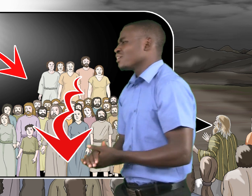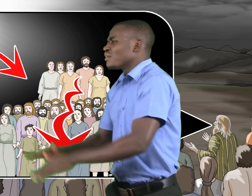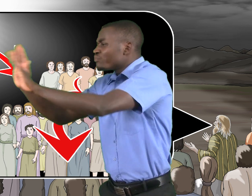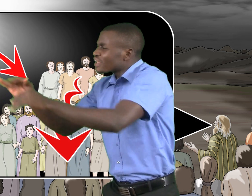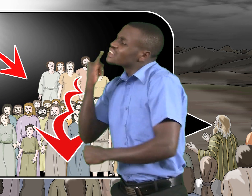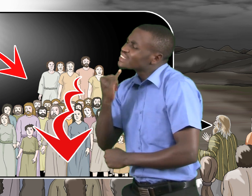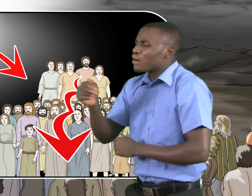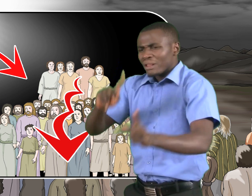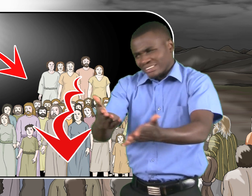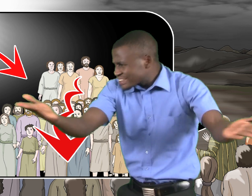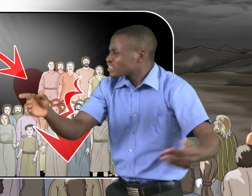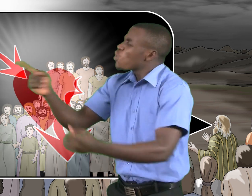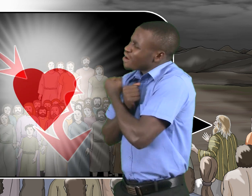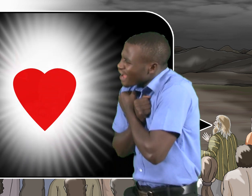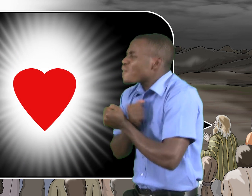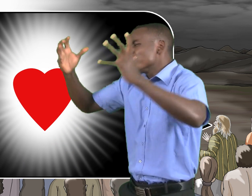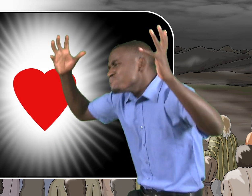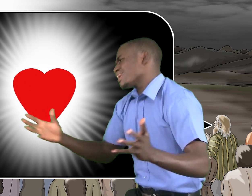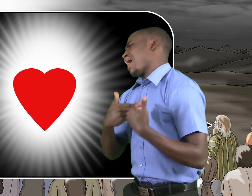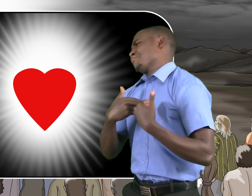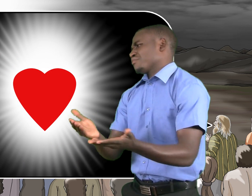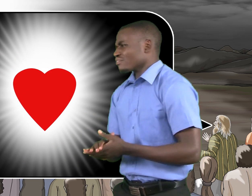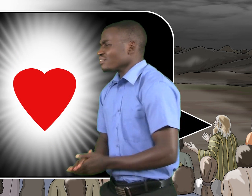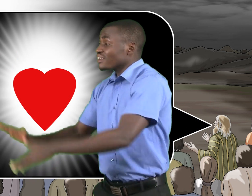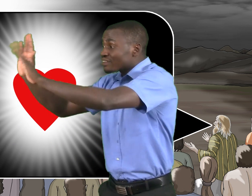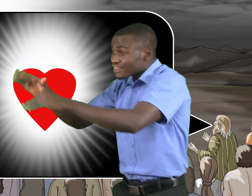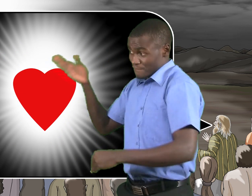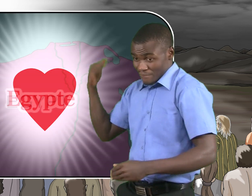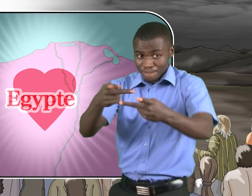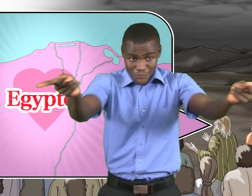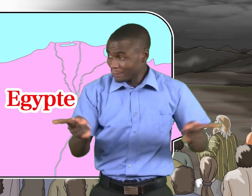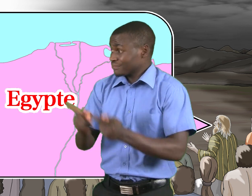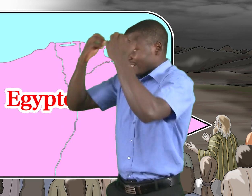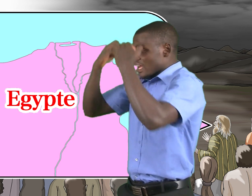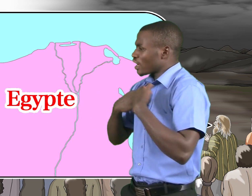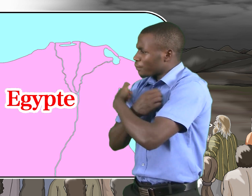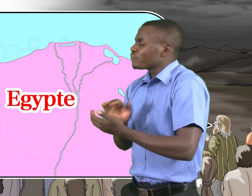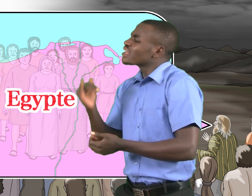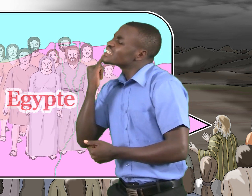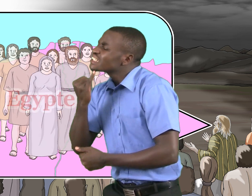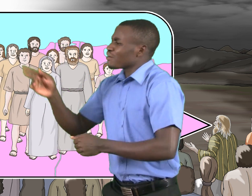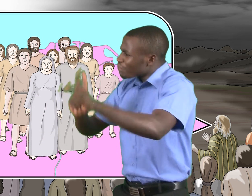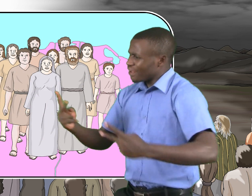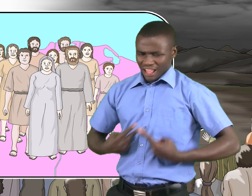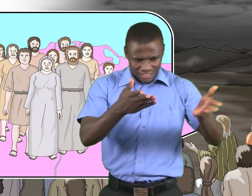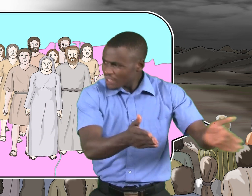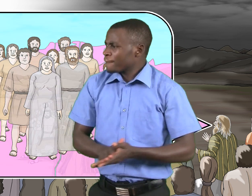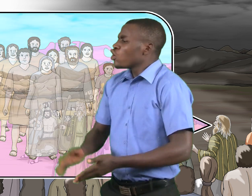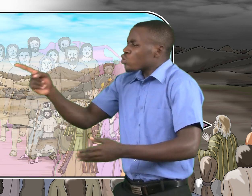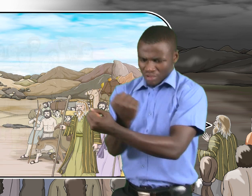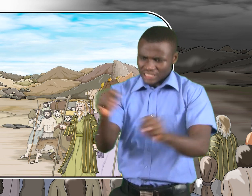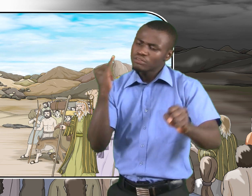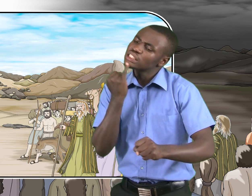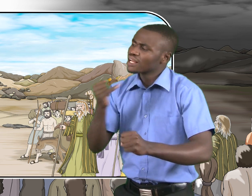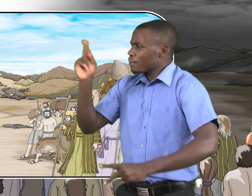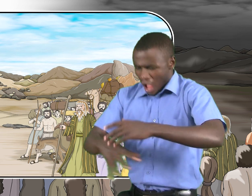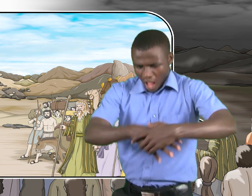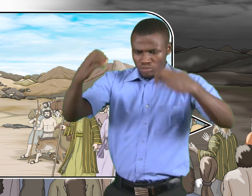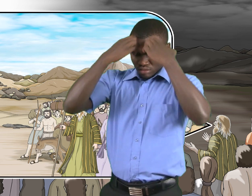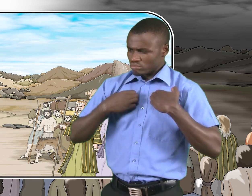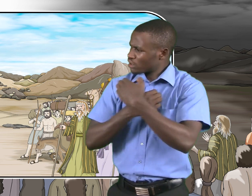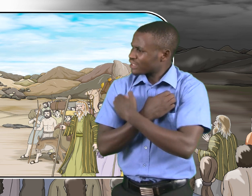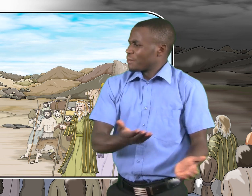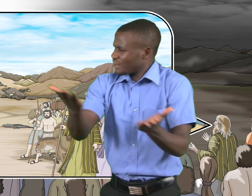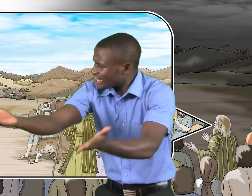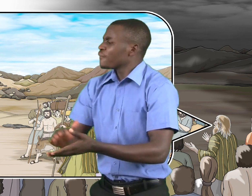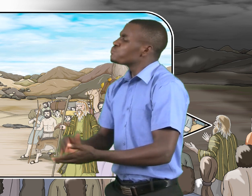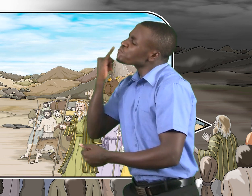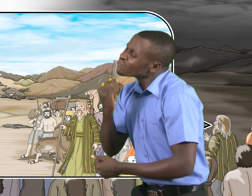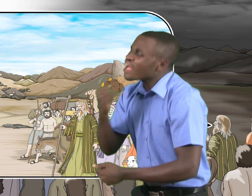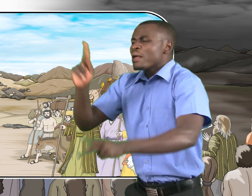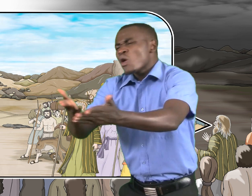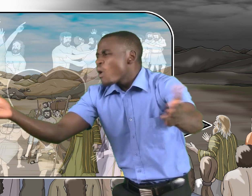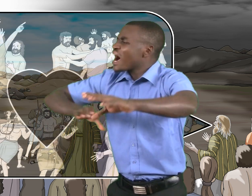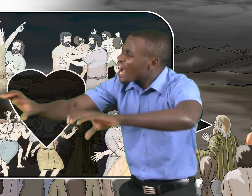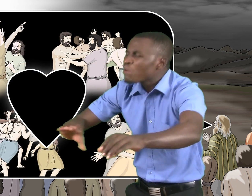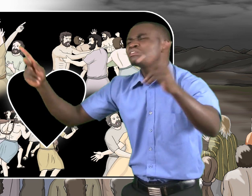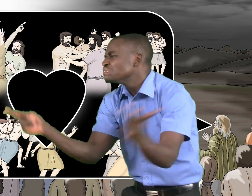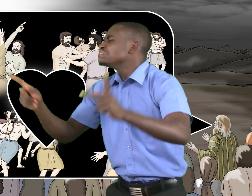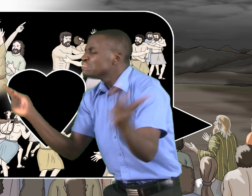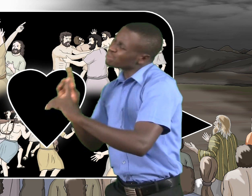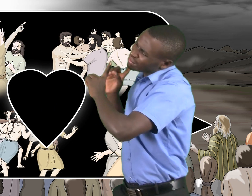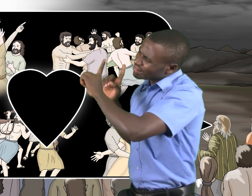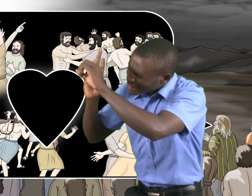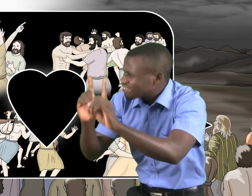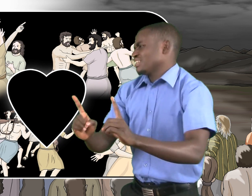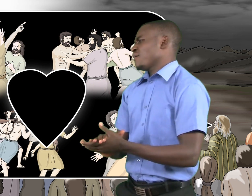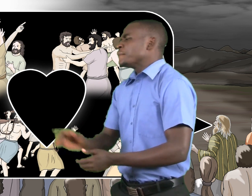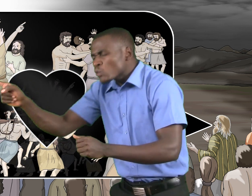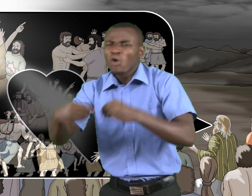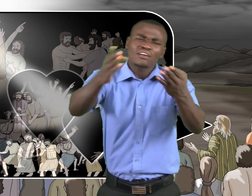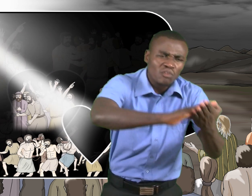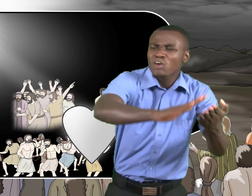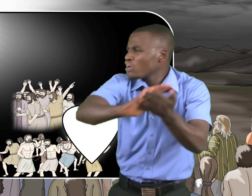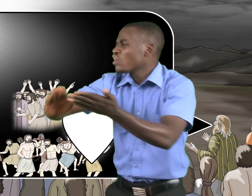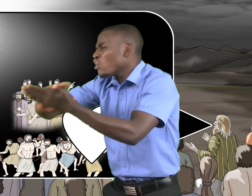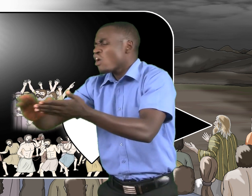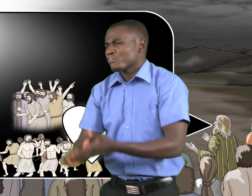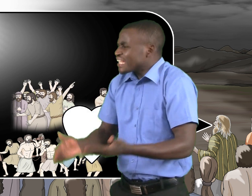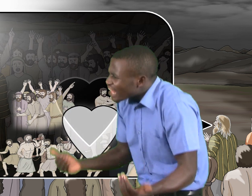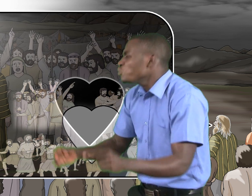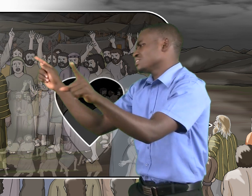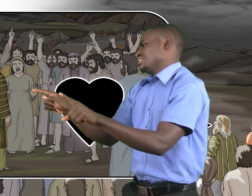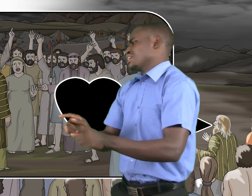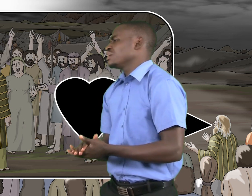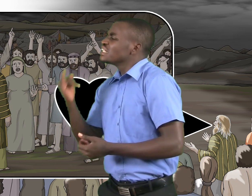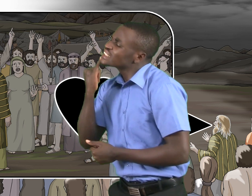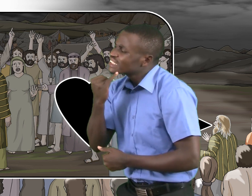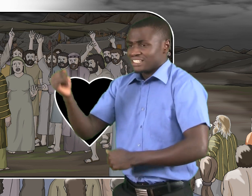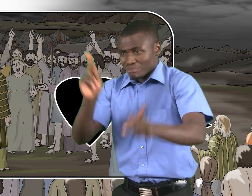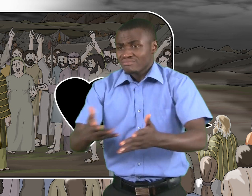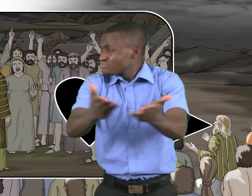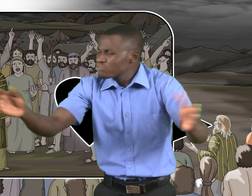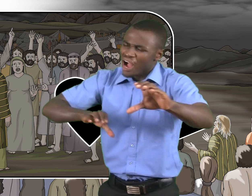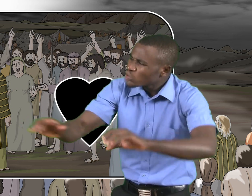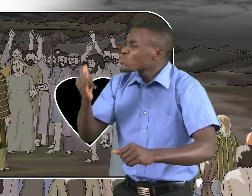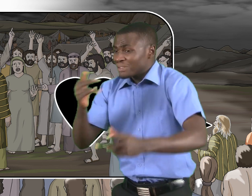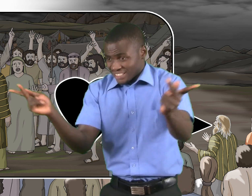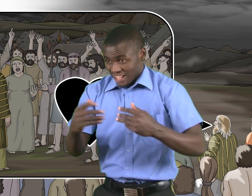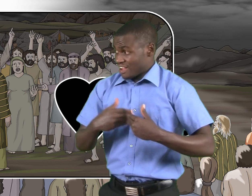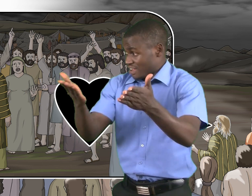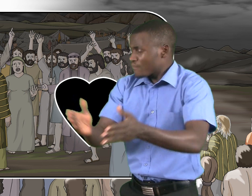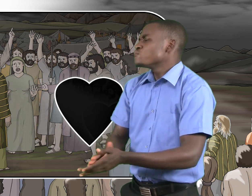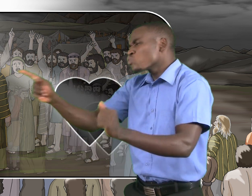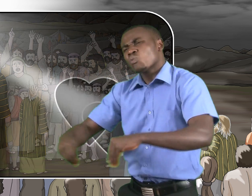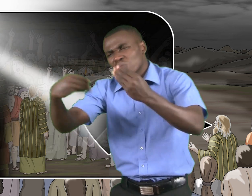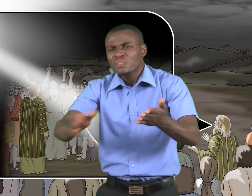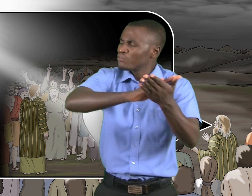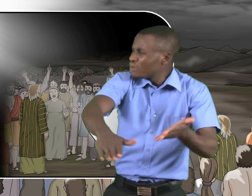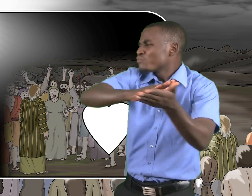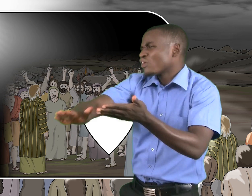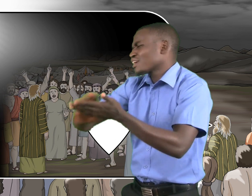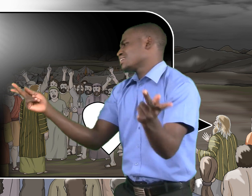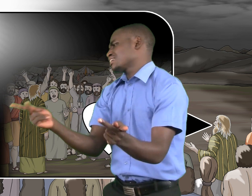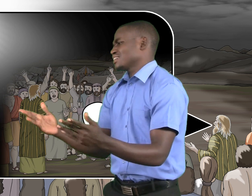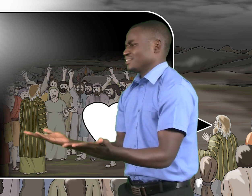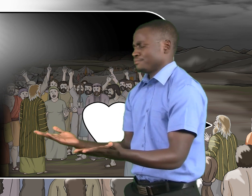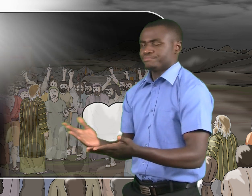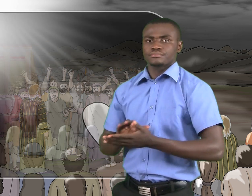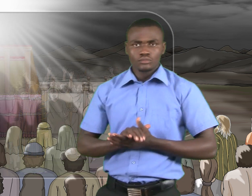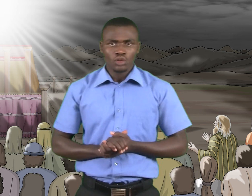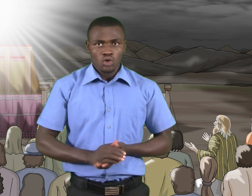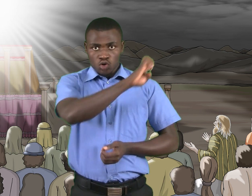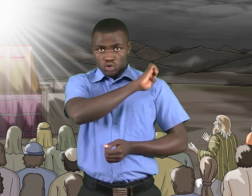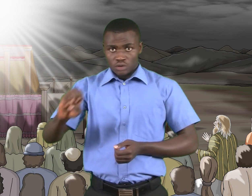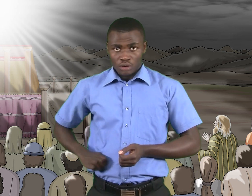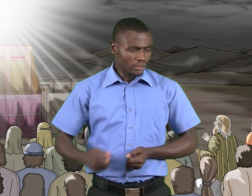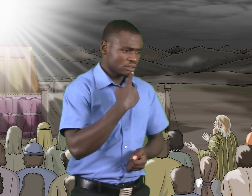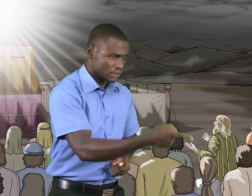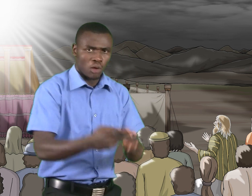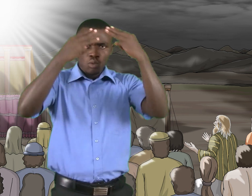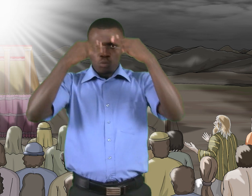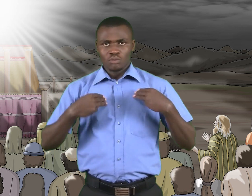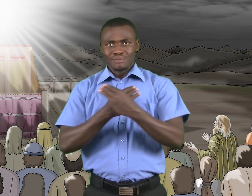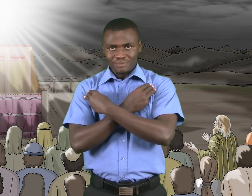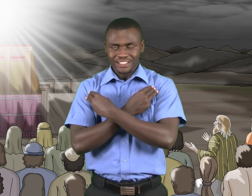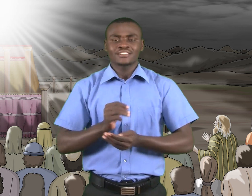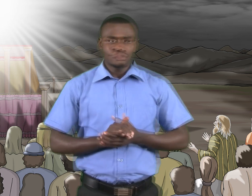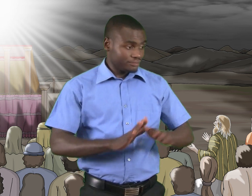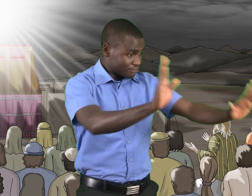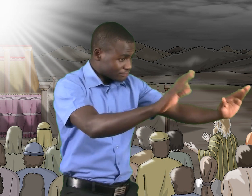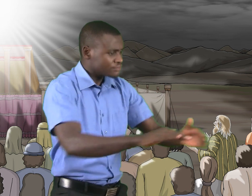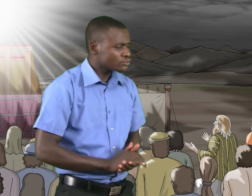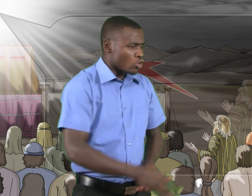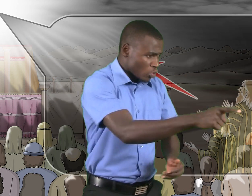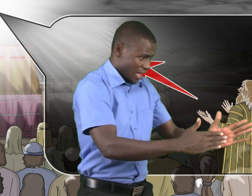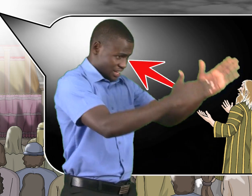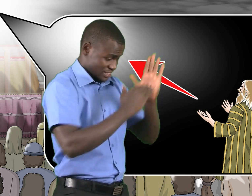Pardon, I pray, the iniquity of this people, in keeping with the greatness of Your loving devotion, just as You have forgiven them ever since they left Egypt.”